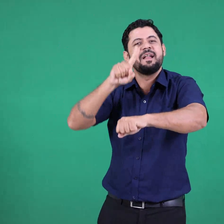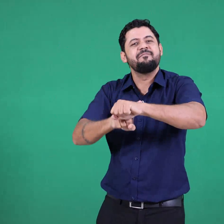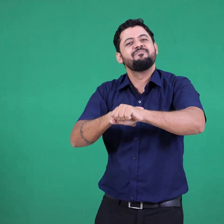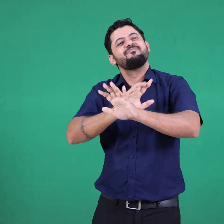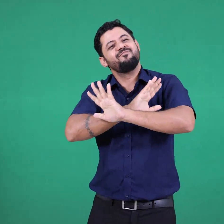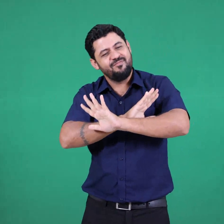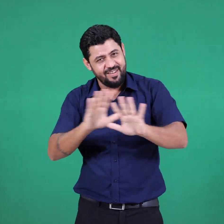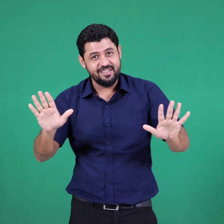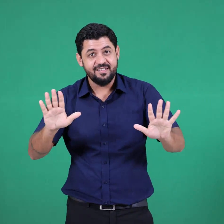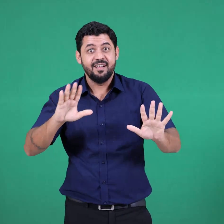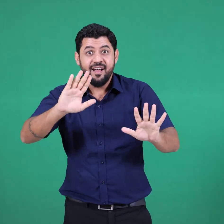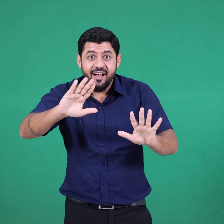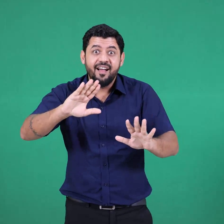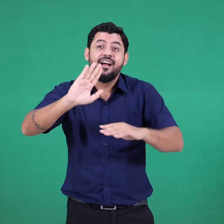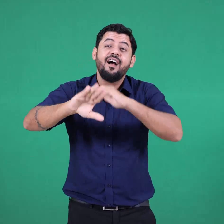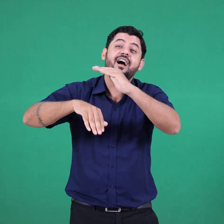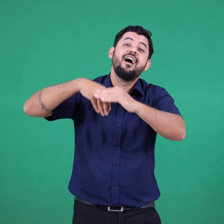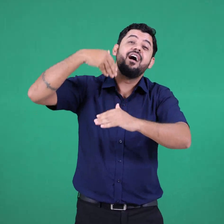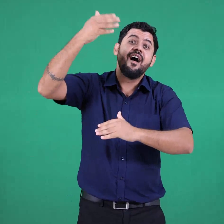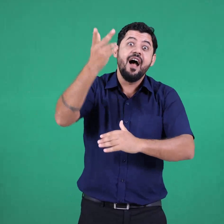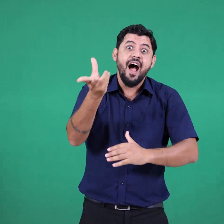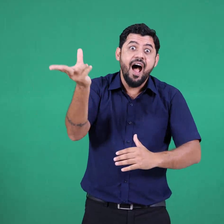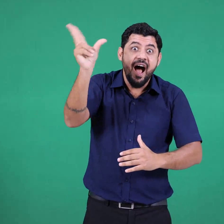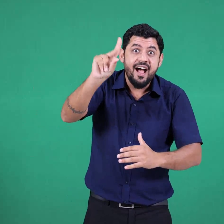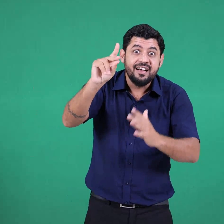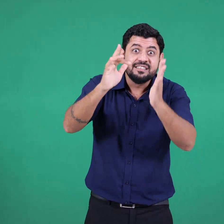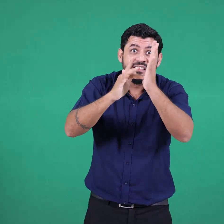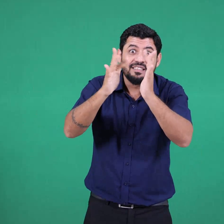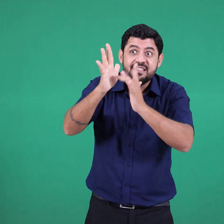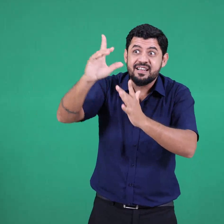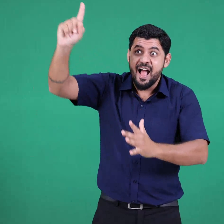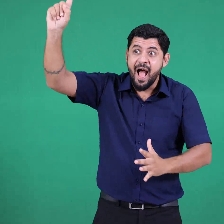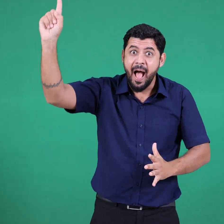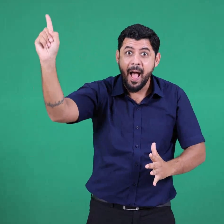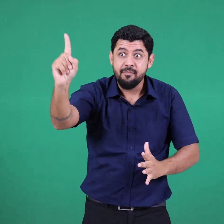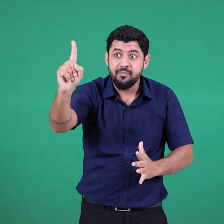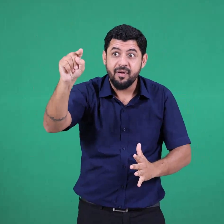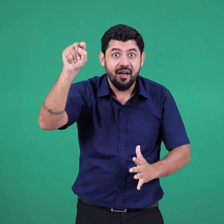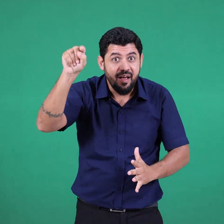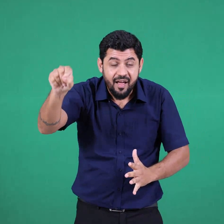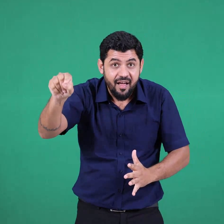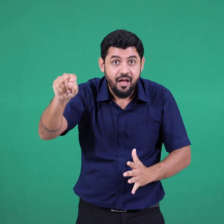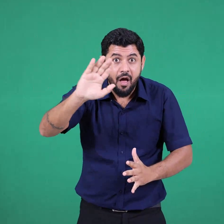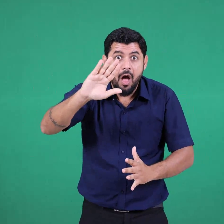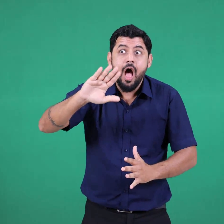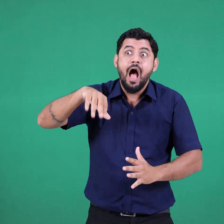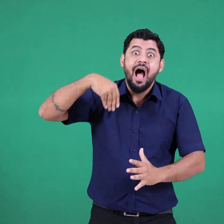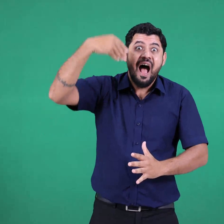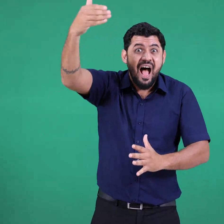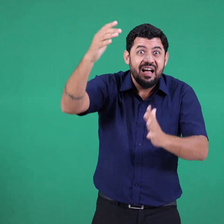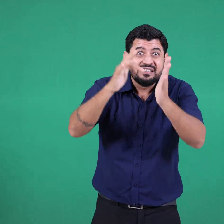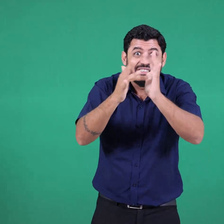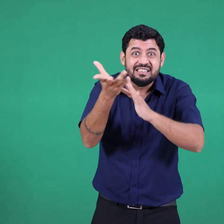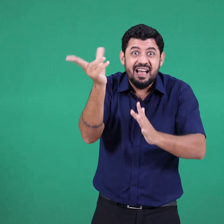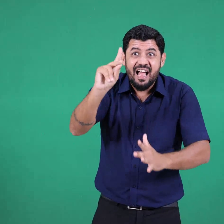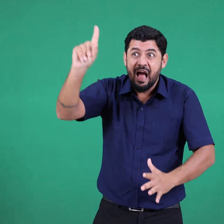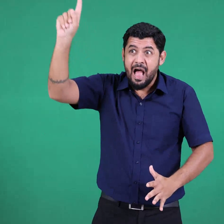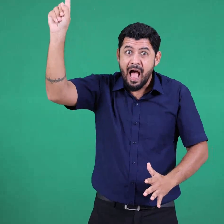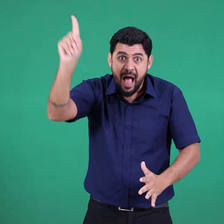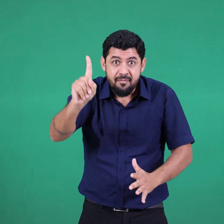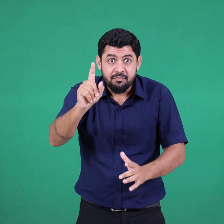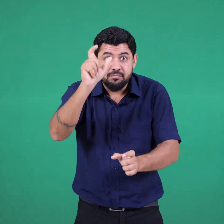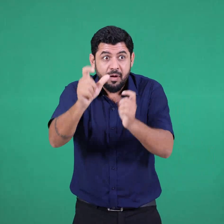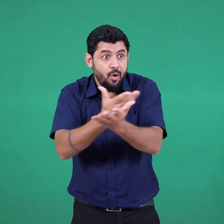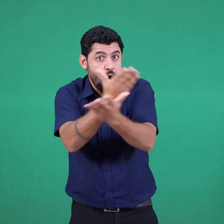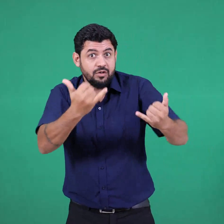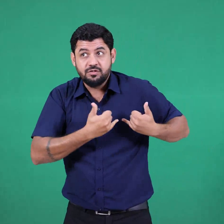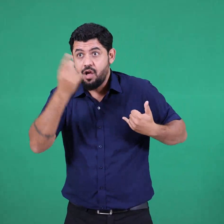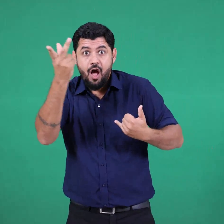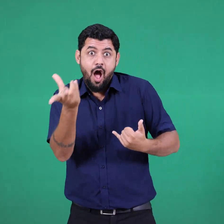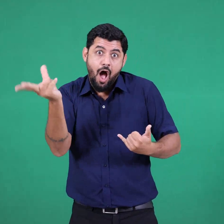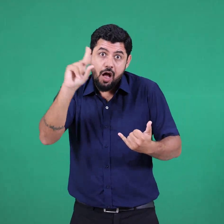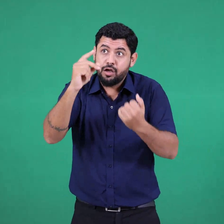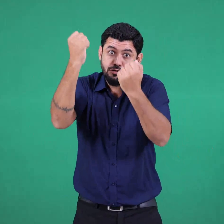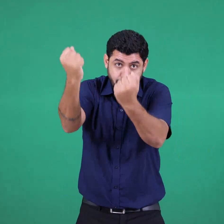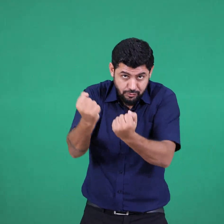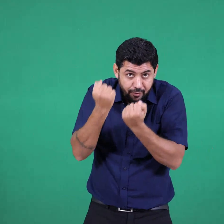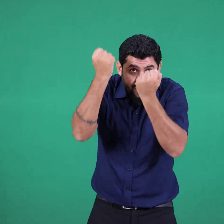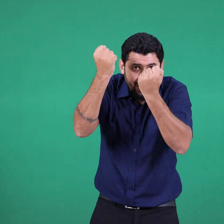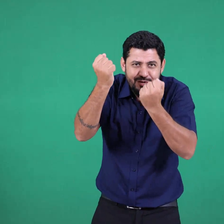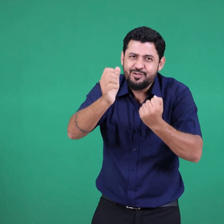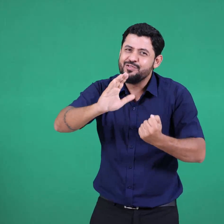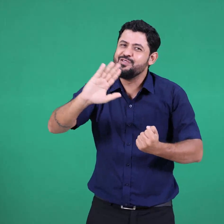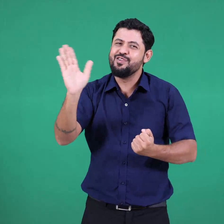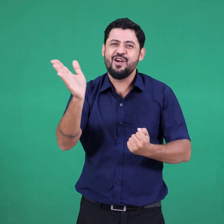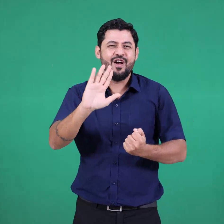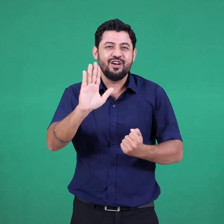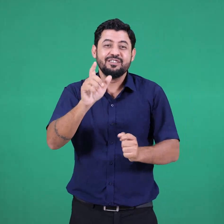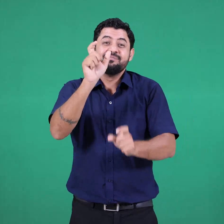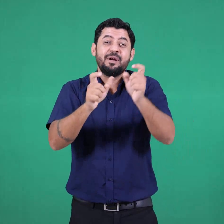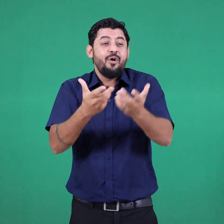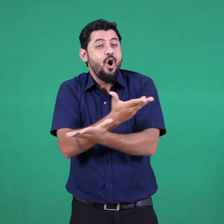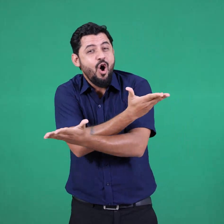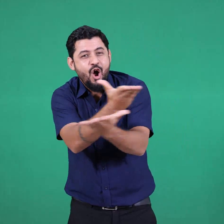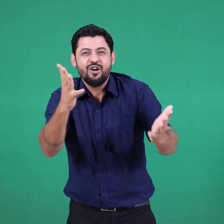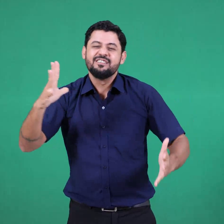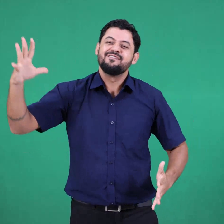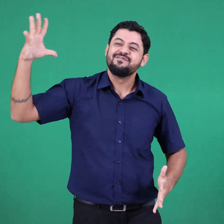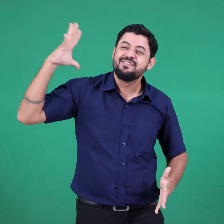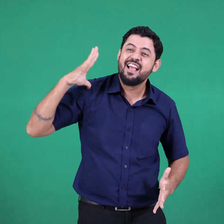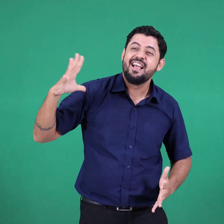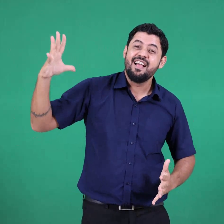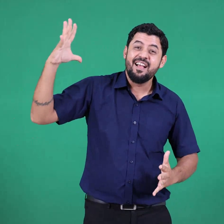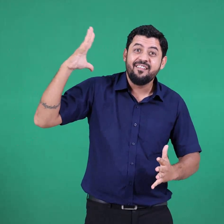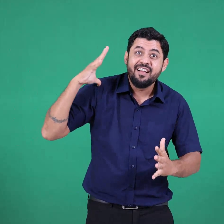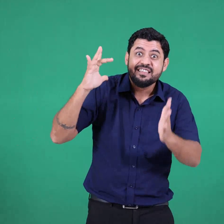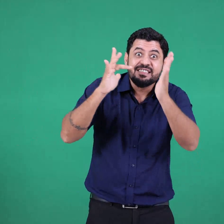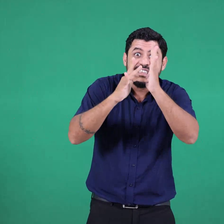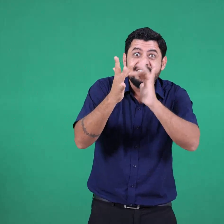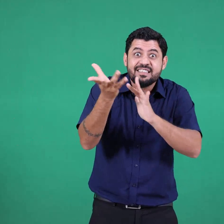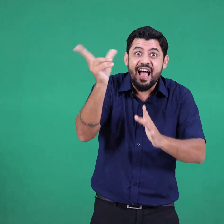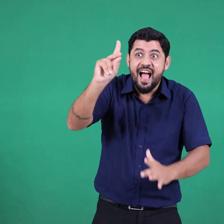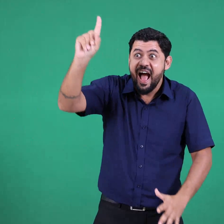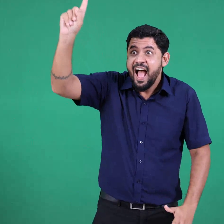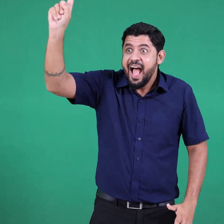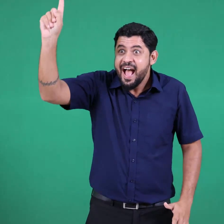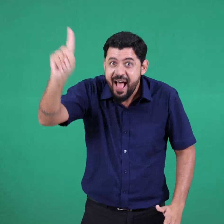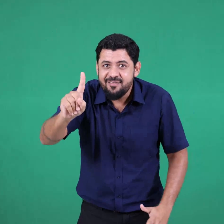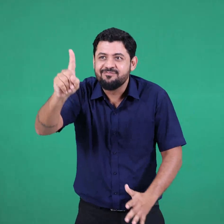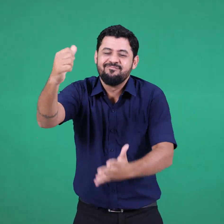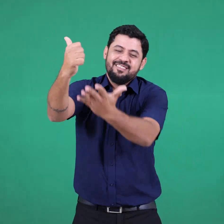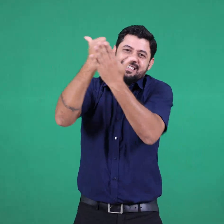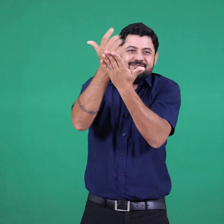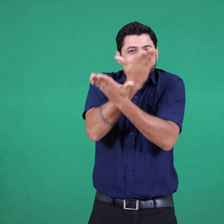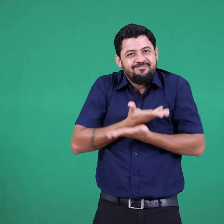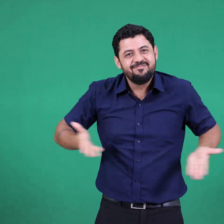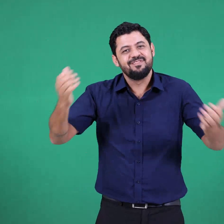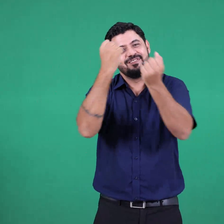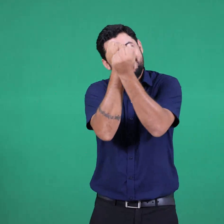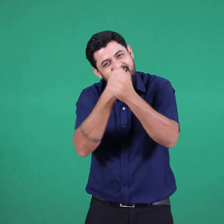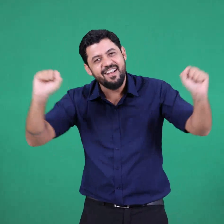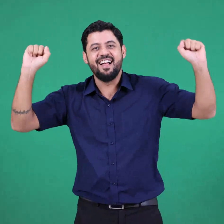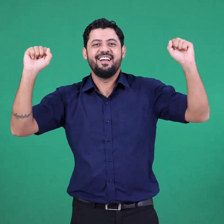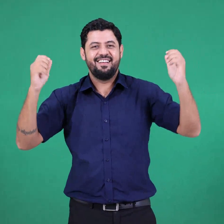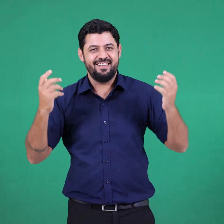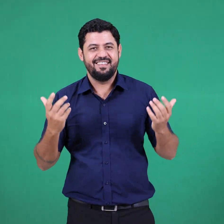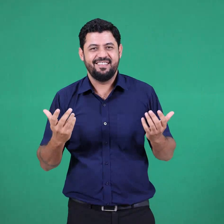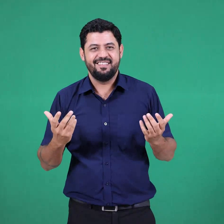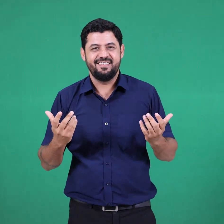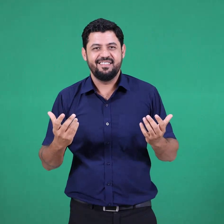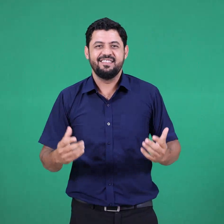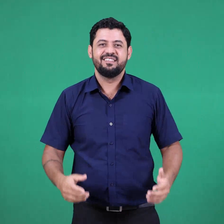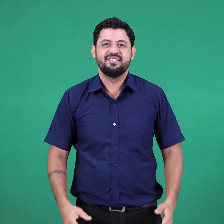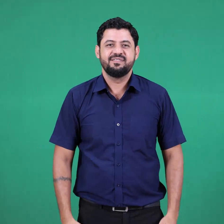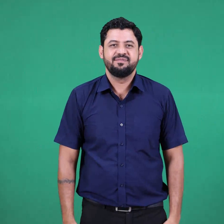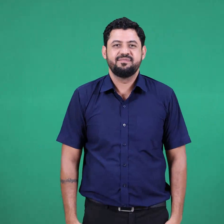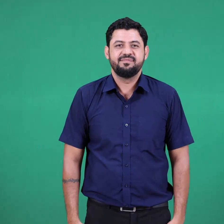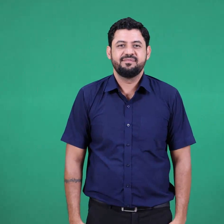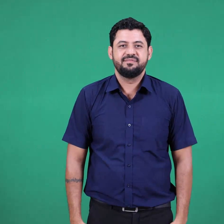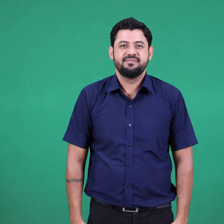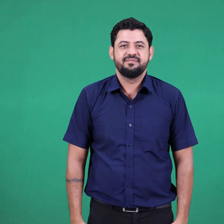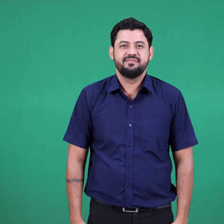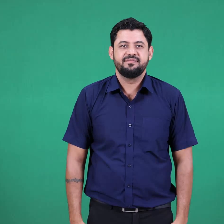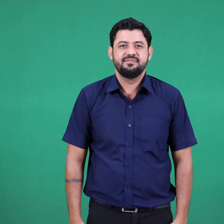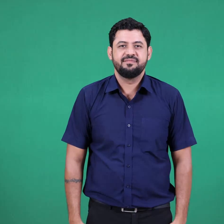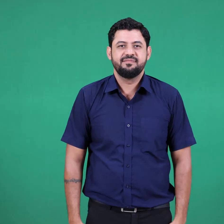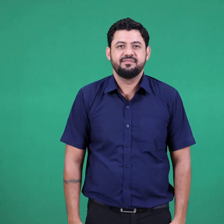and He will appear a second time, not to bear sin, but to bring salvation to those who eagerly await Him.